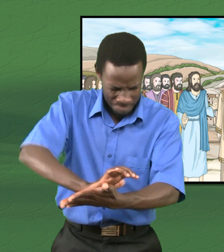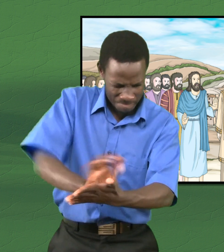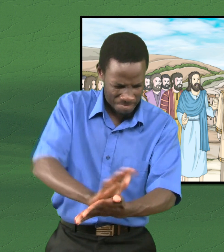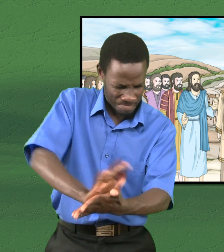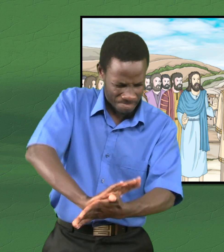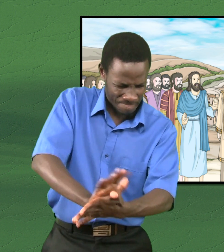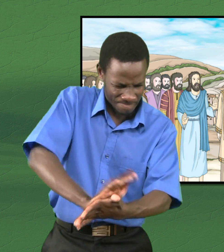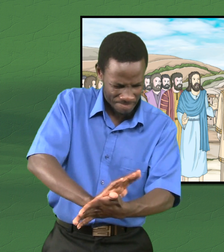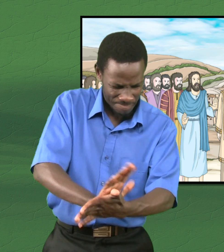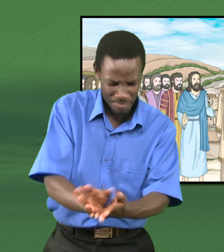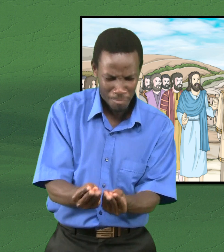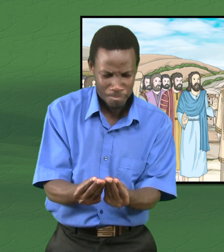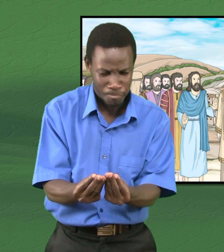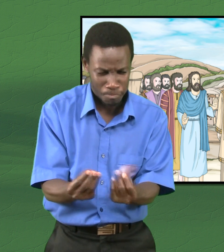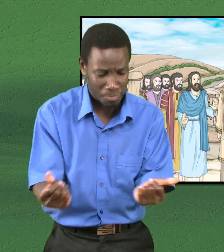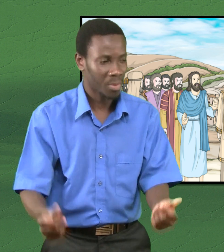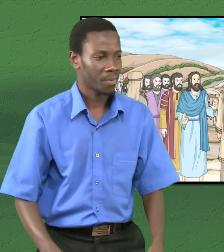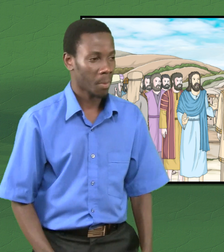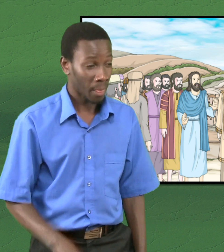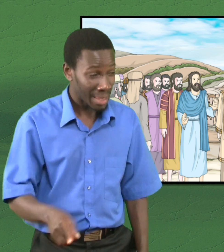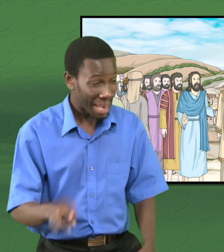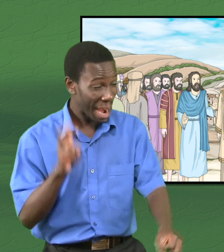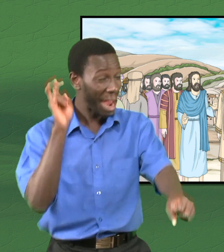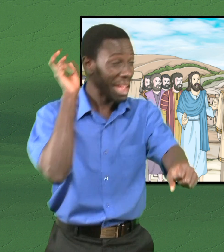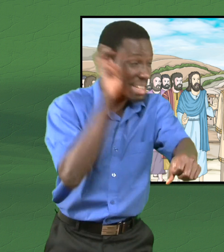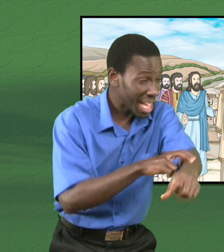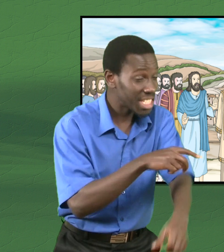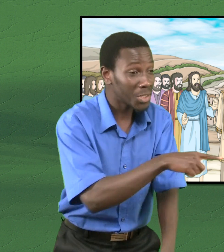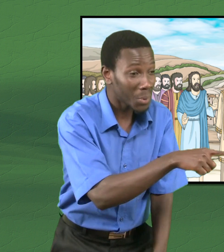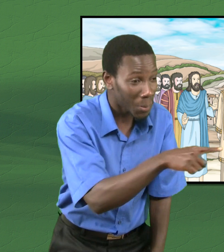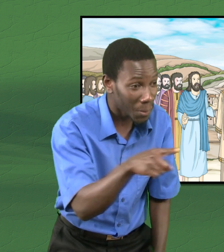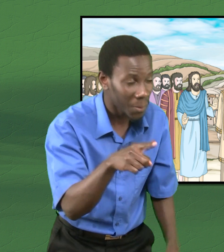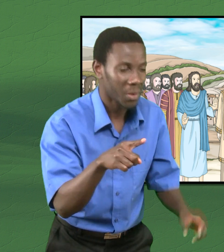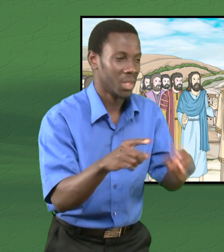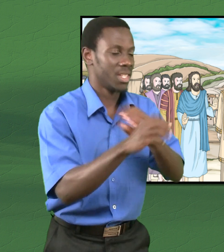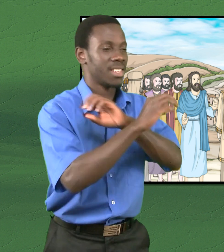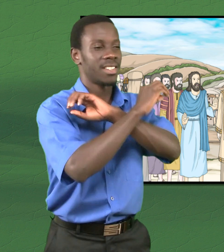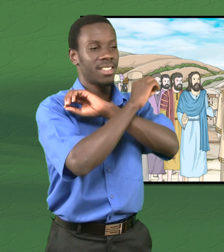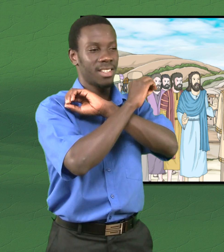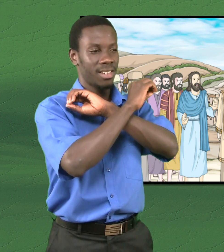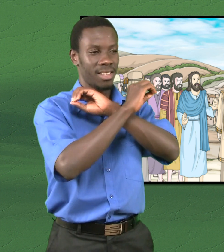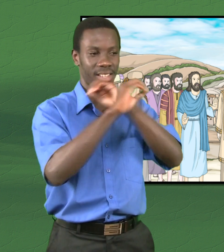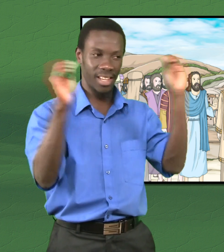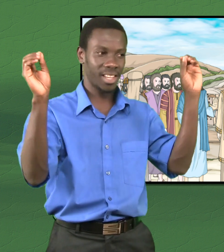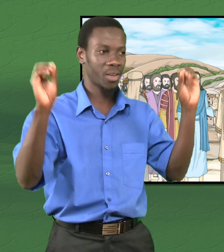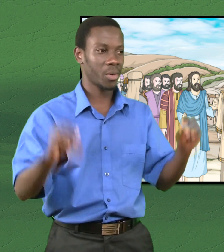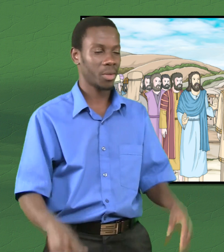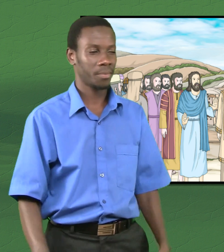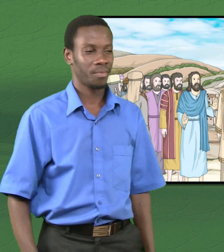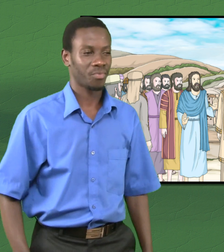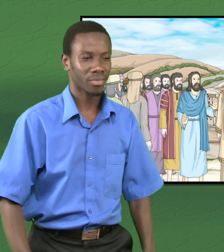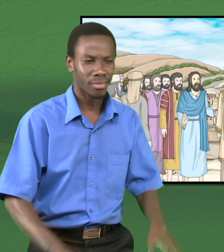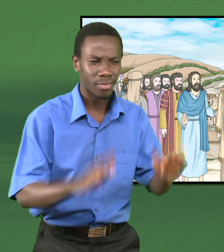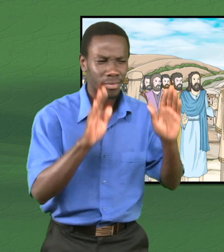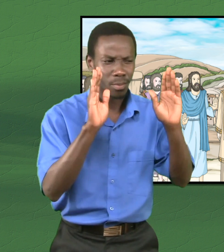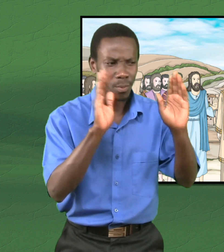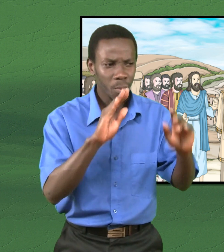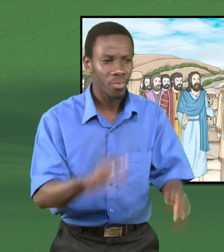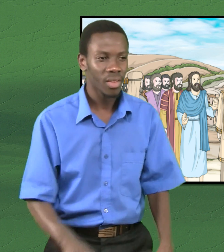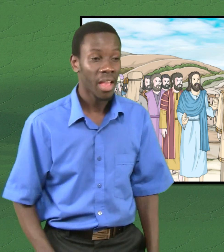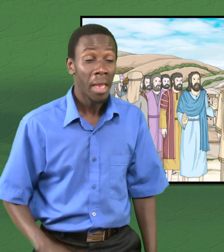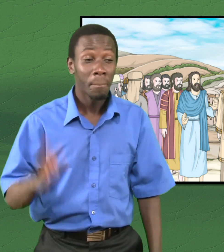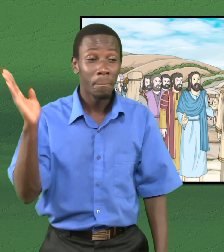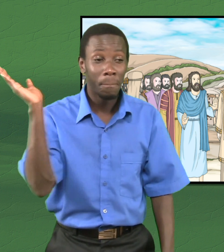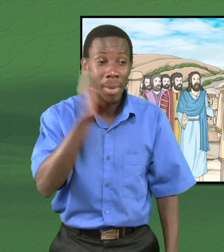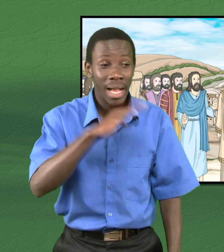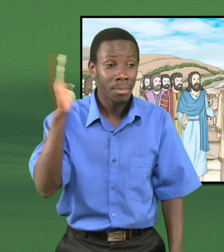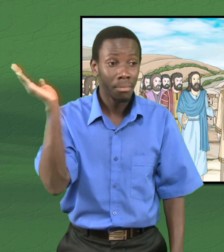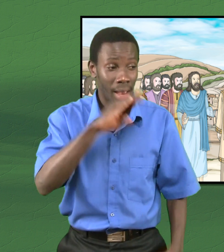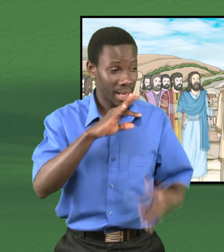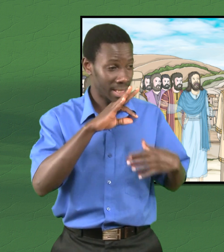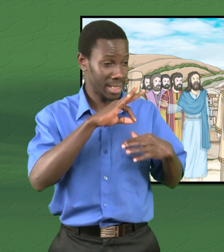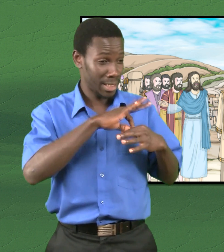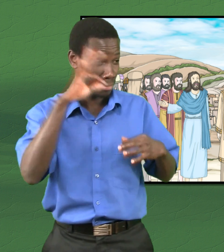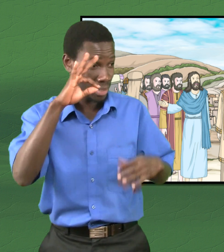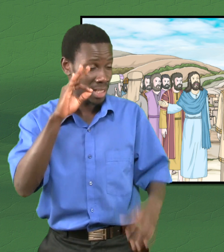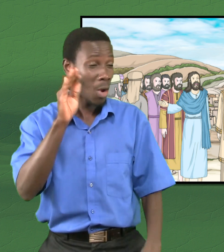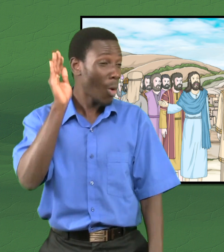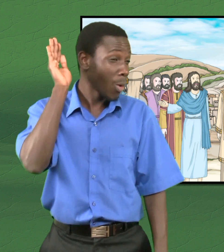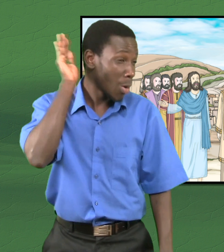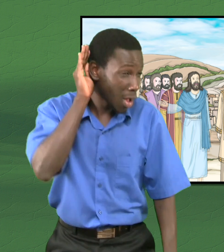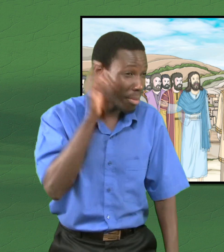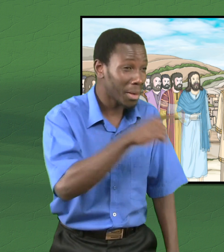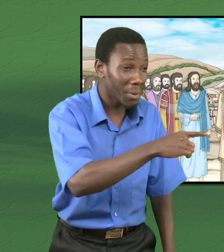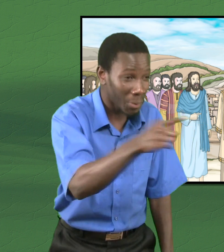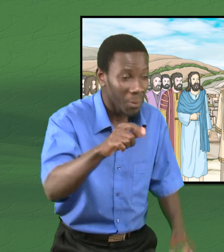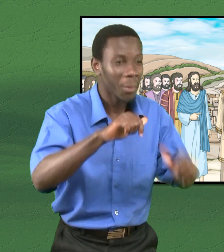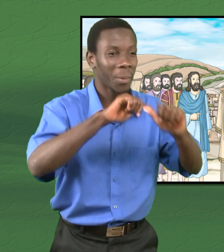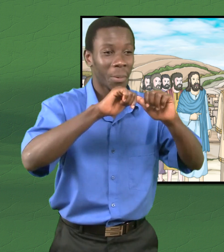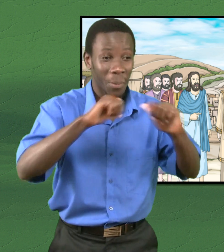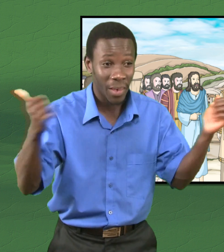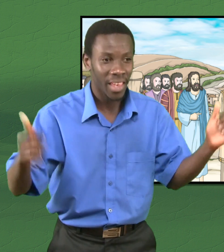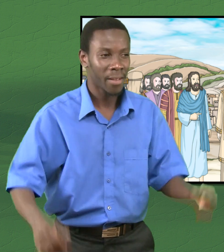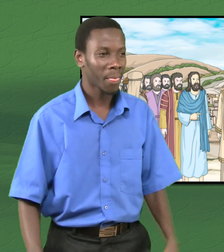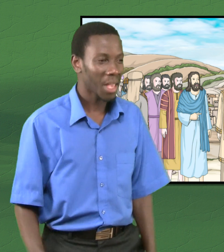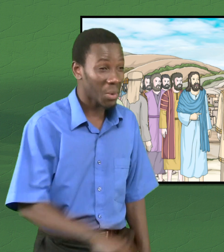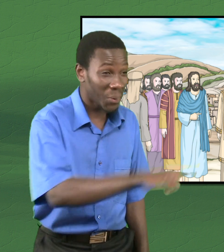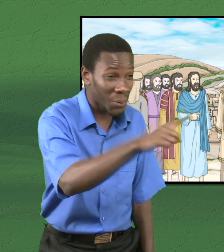Nothing will harm you.